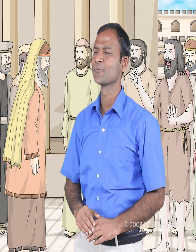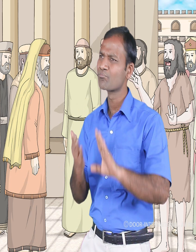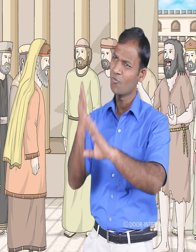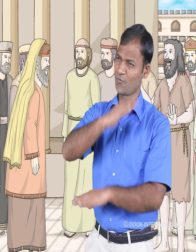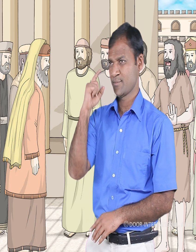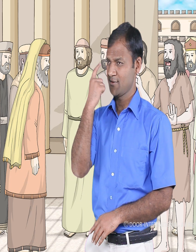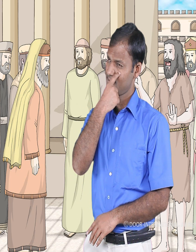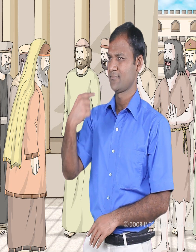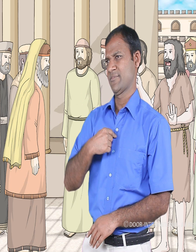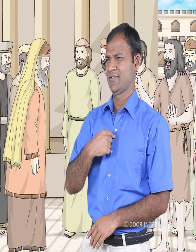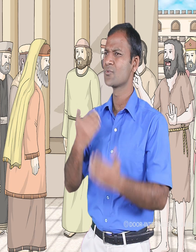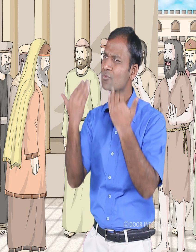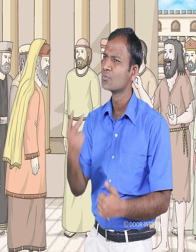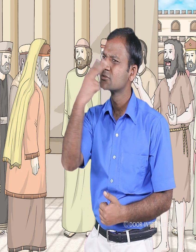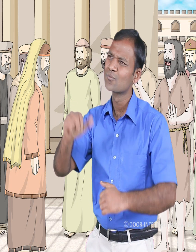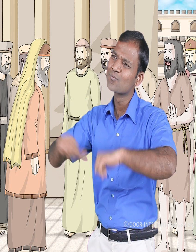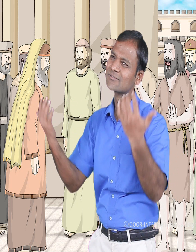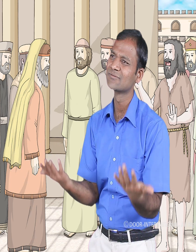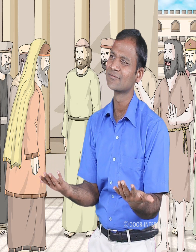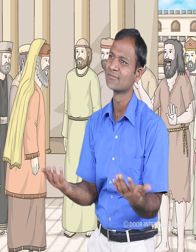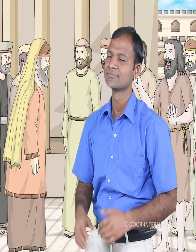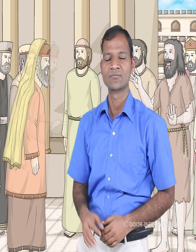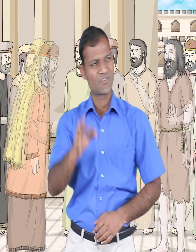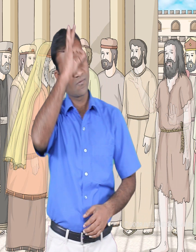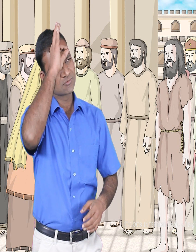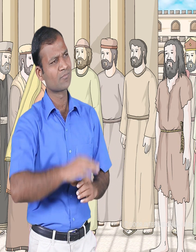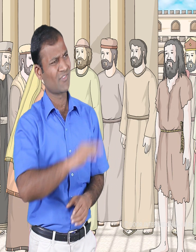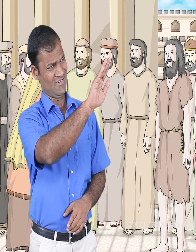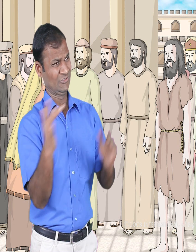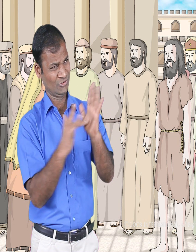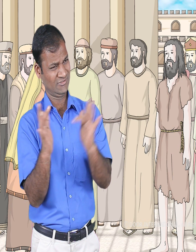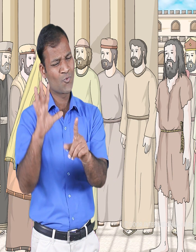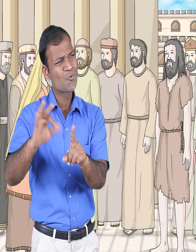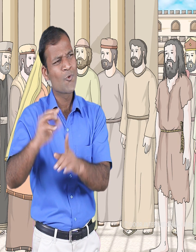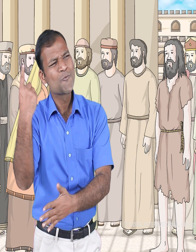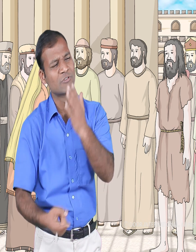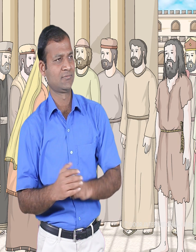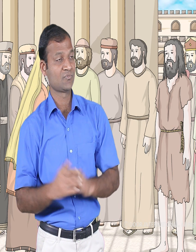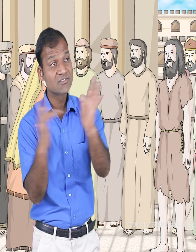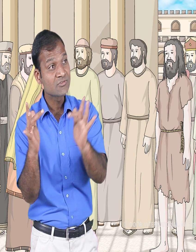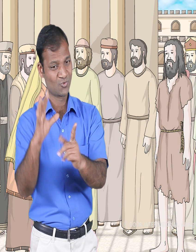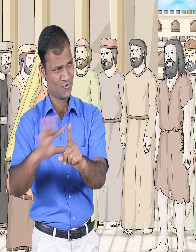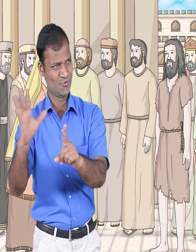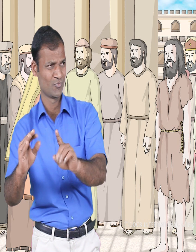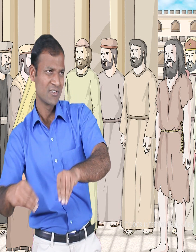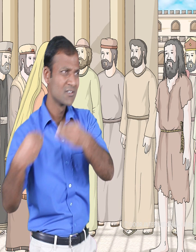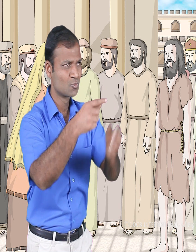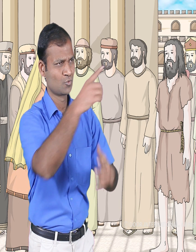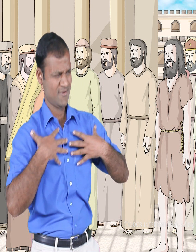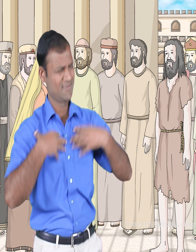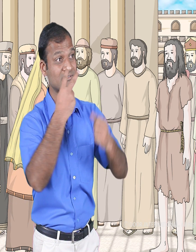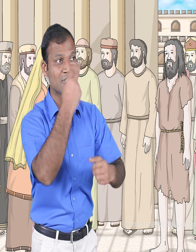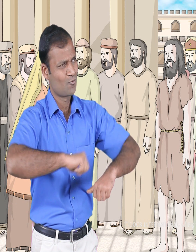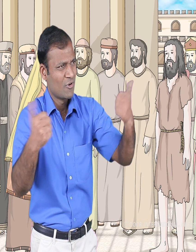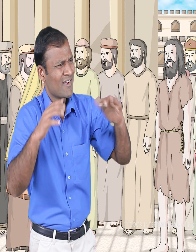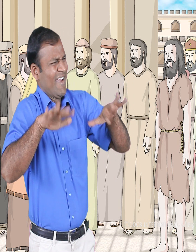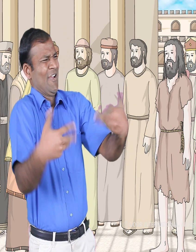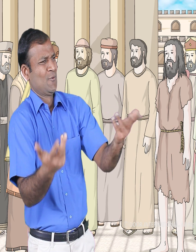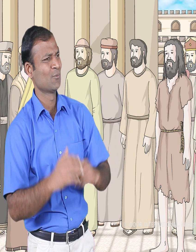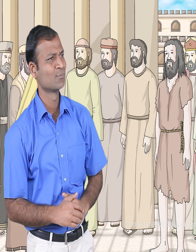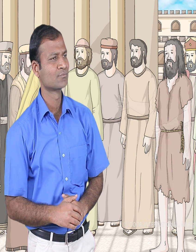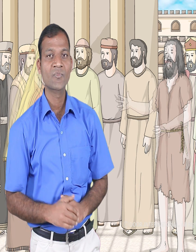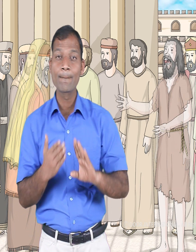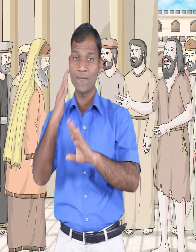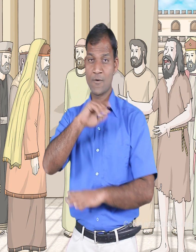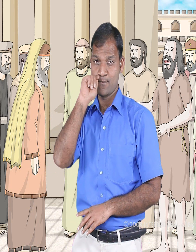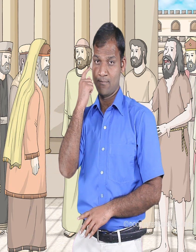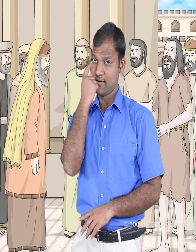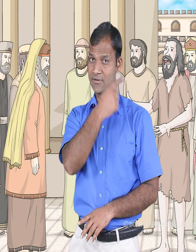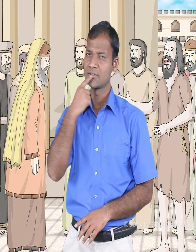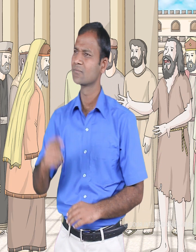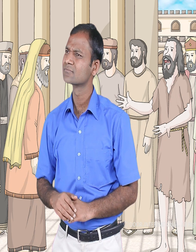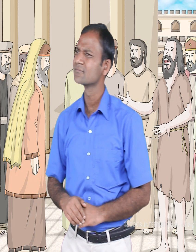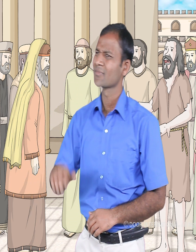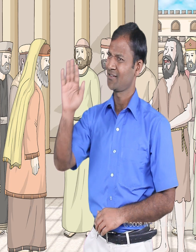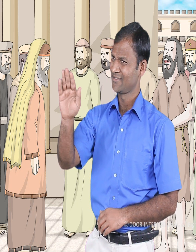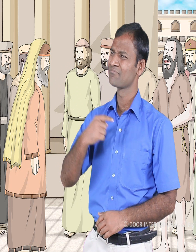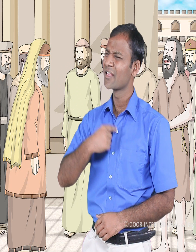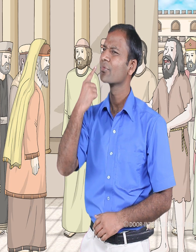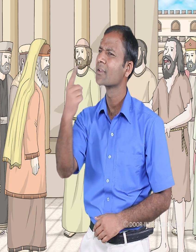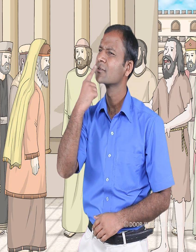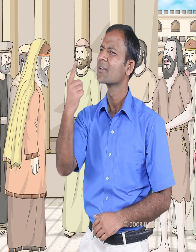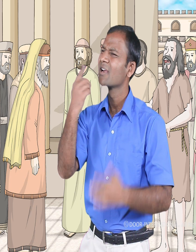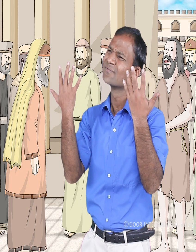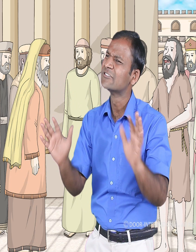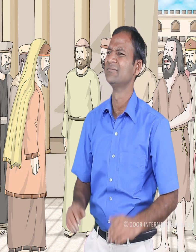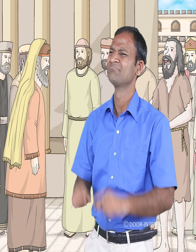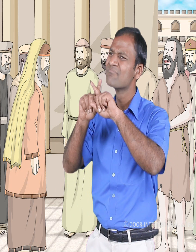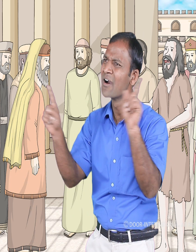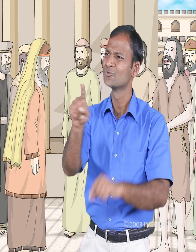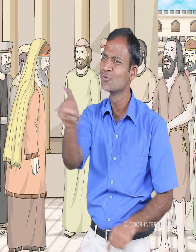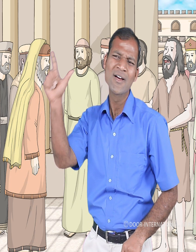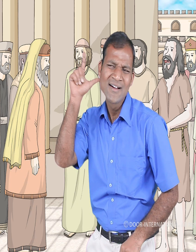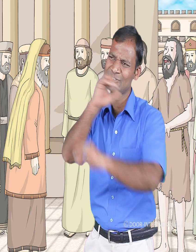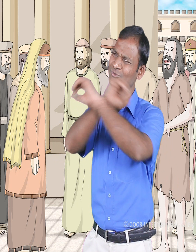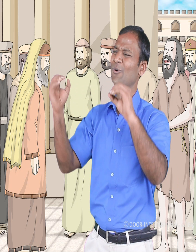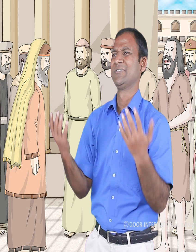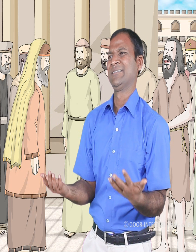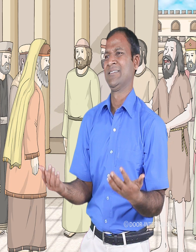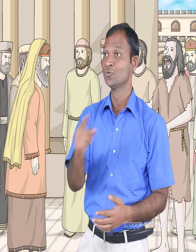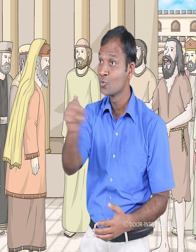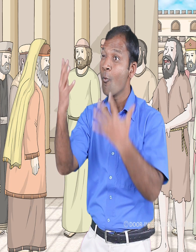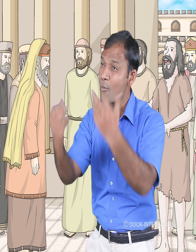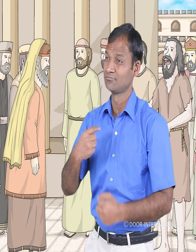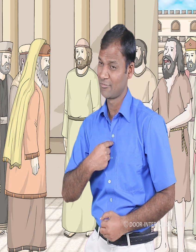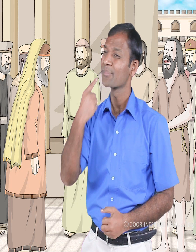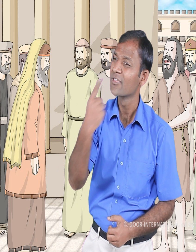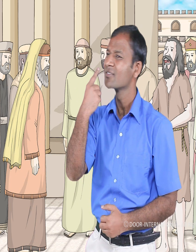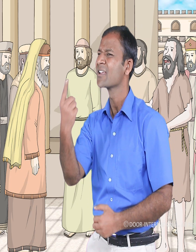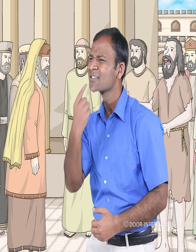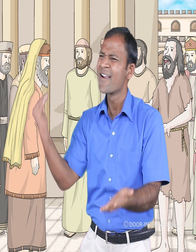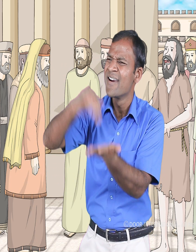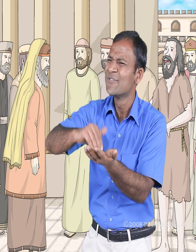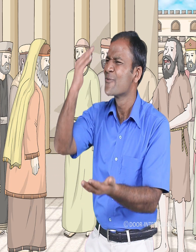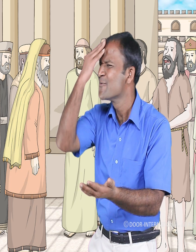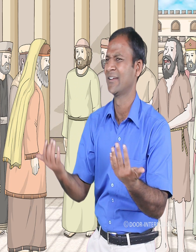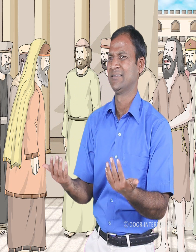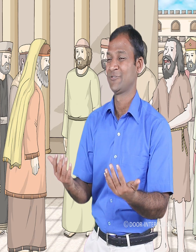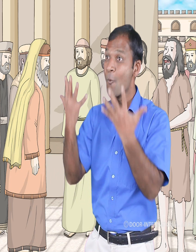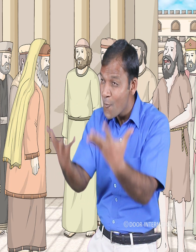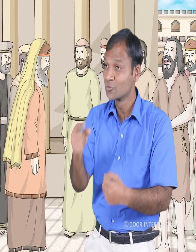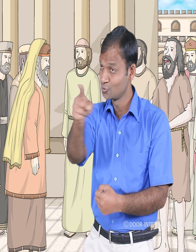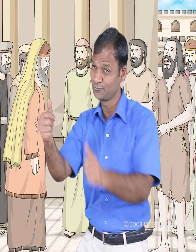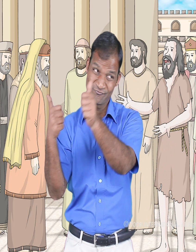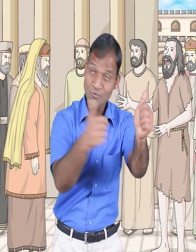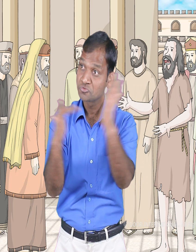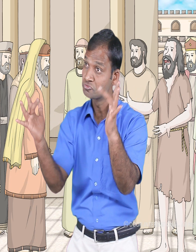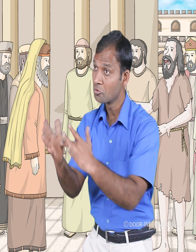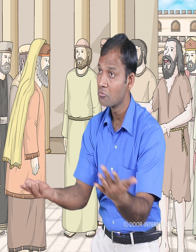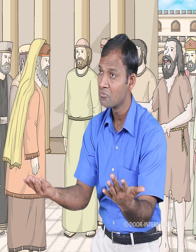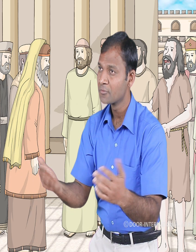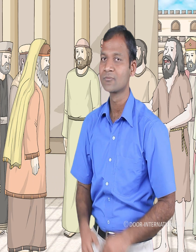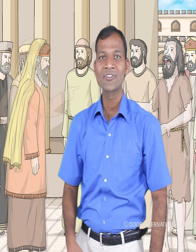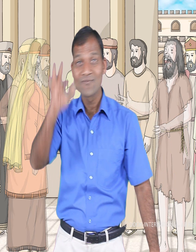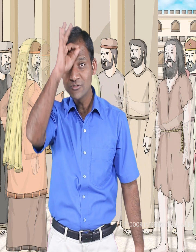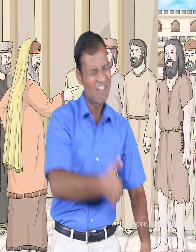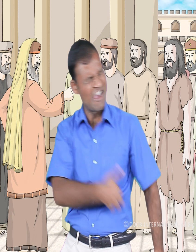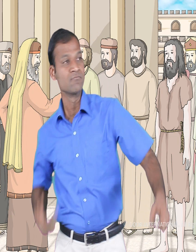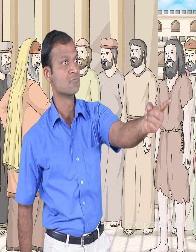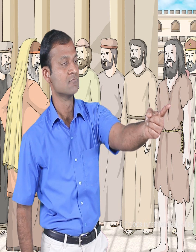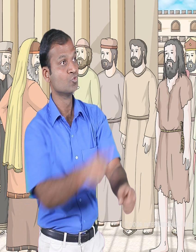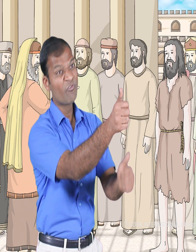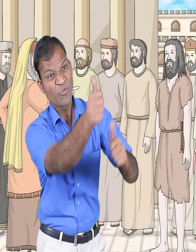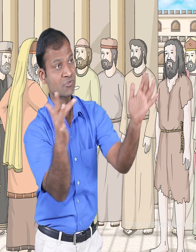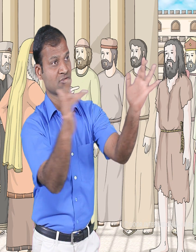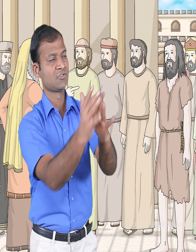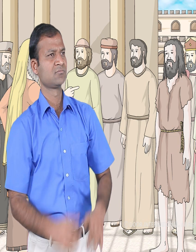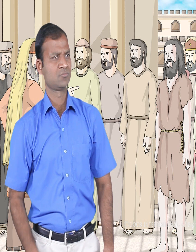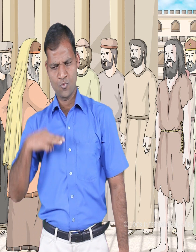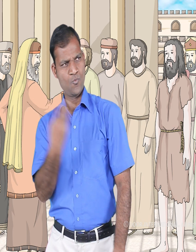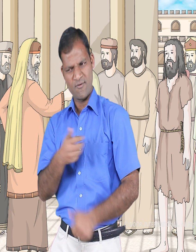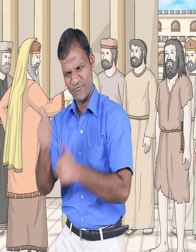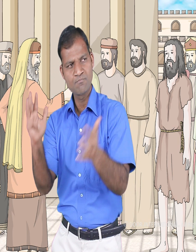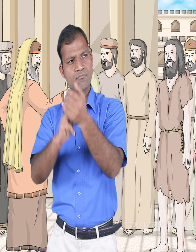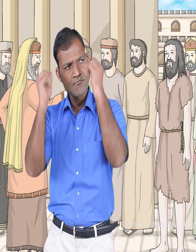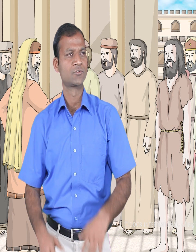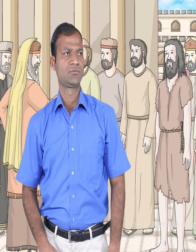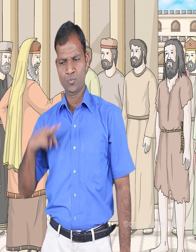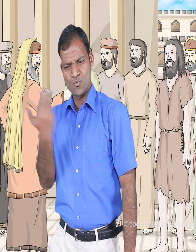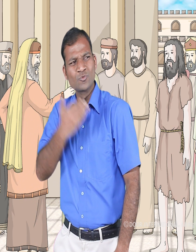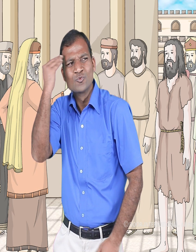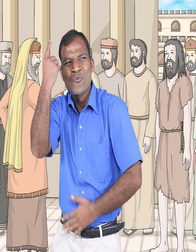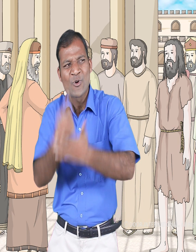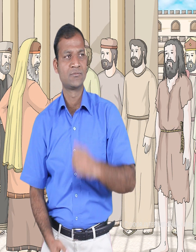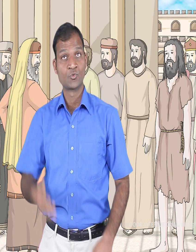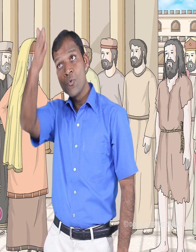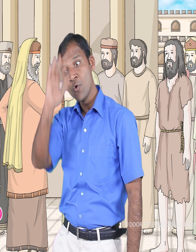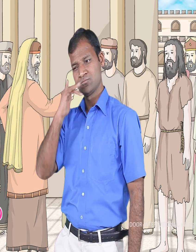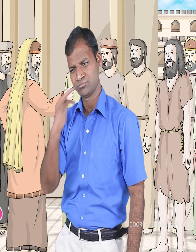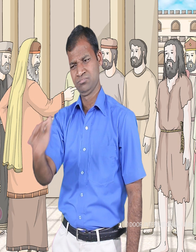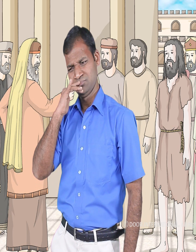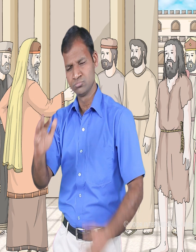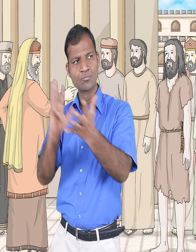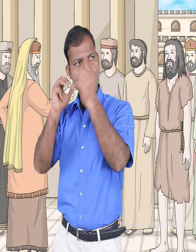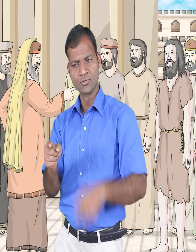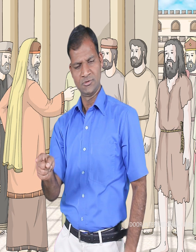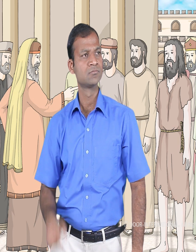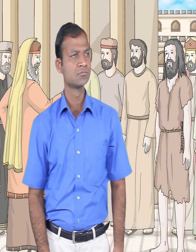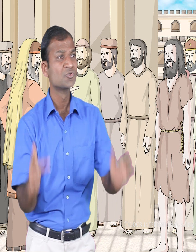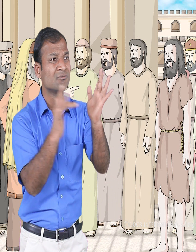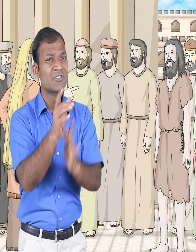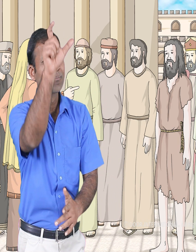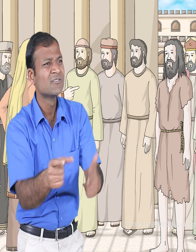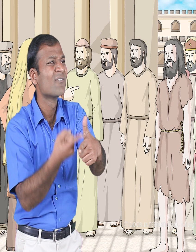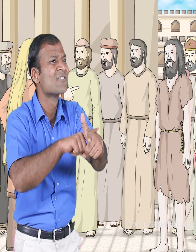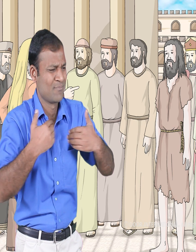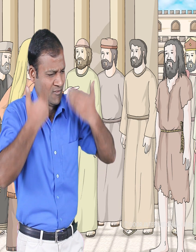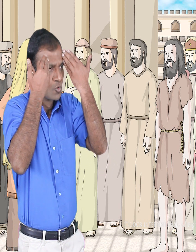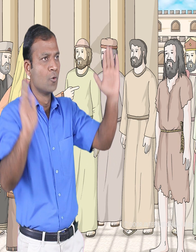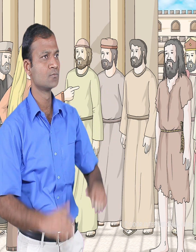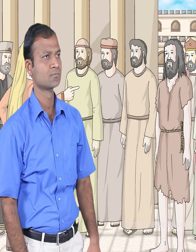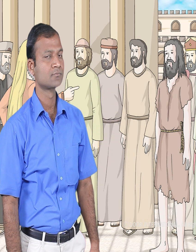they asked. “How did He open your eyes?” He replied, “I already told you, and you did not listen. Why do you want to hear it again? Do you also want to become His disciples?” Then they heaped insults on him and said, “You are His disciple; we are disciples of Moses.